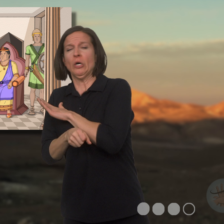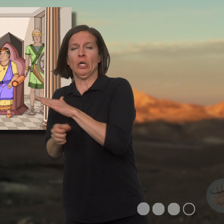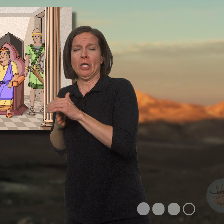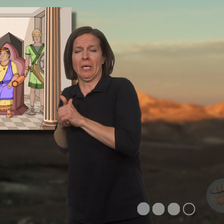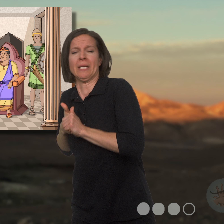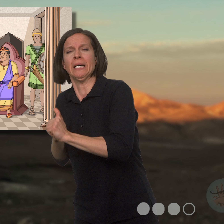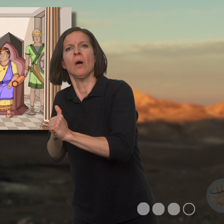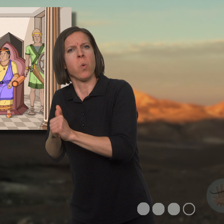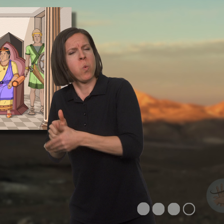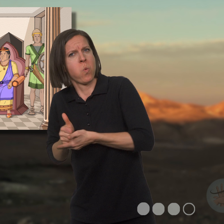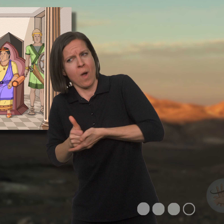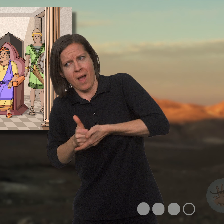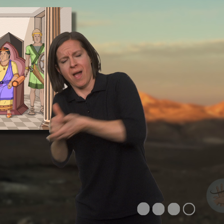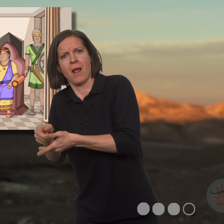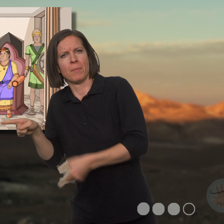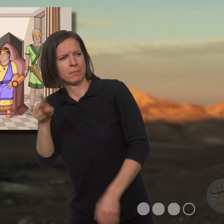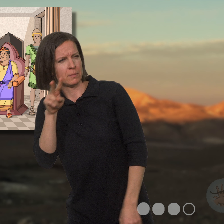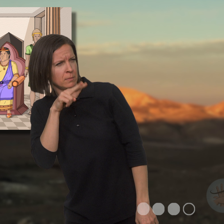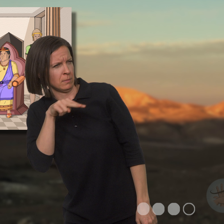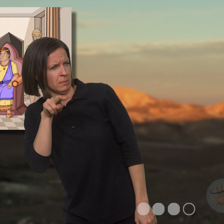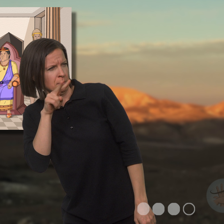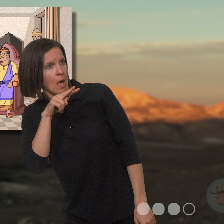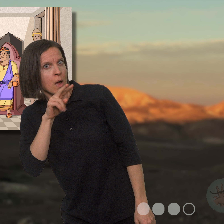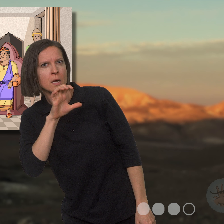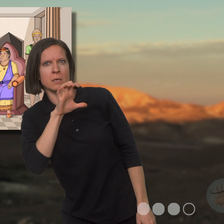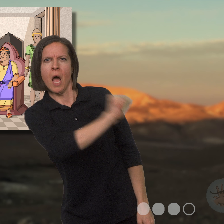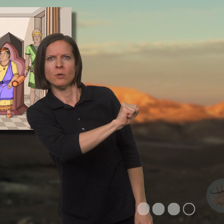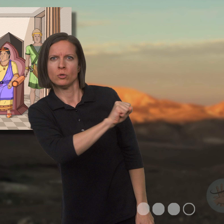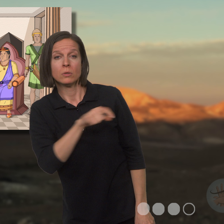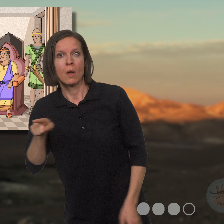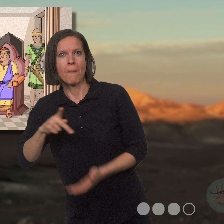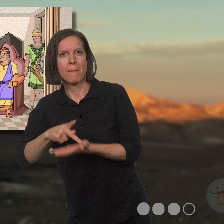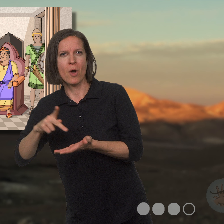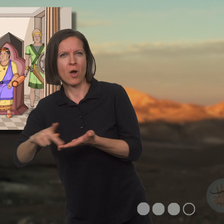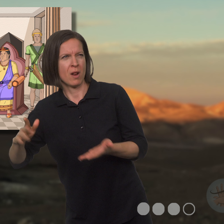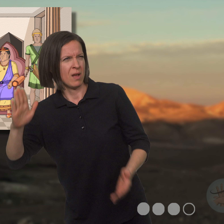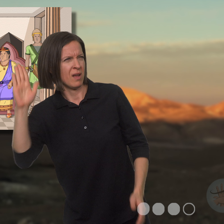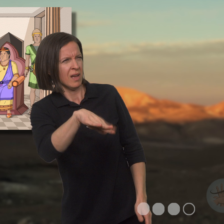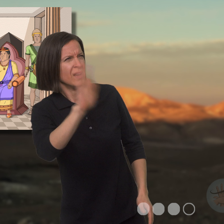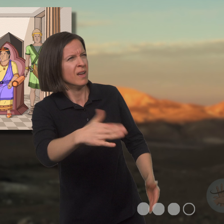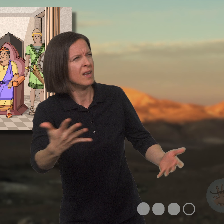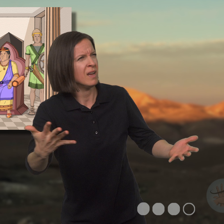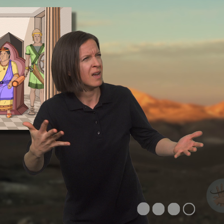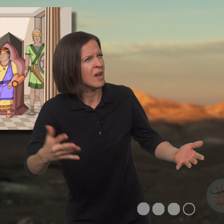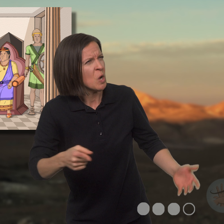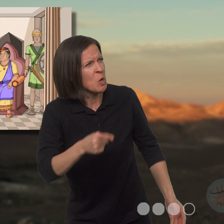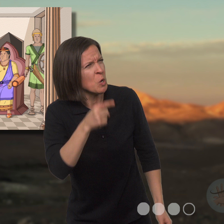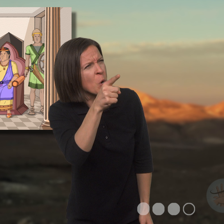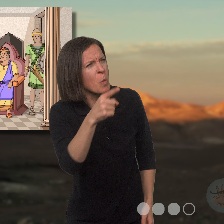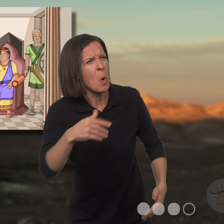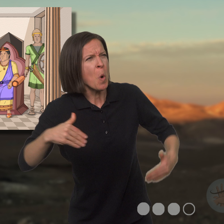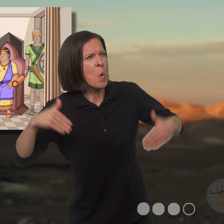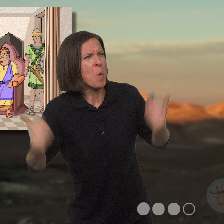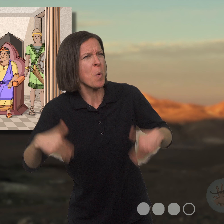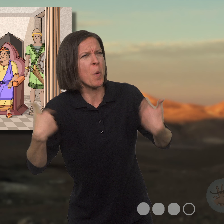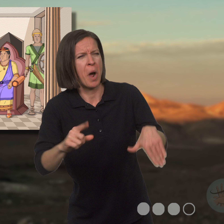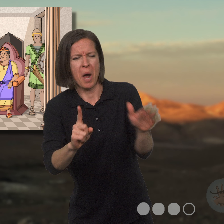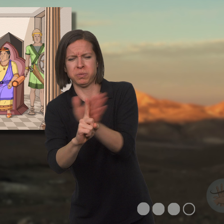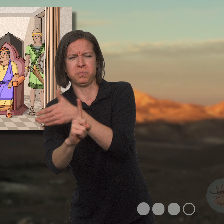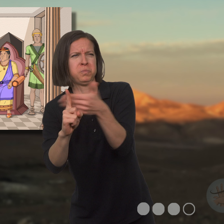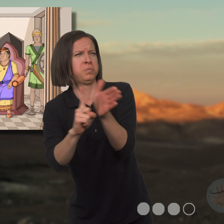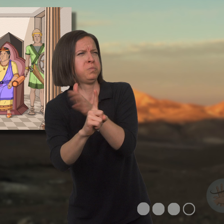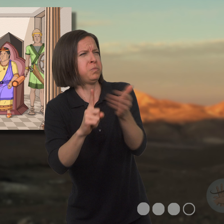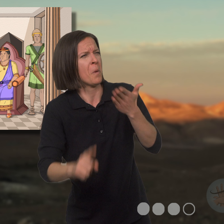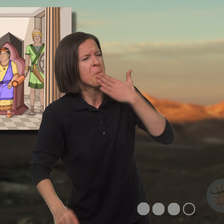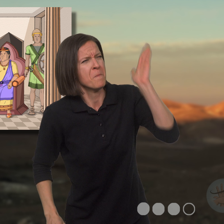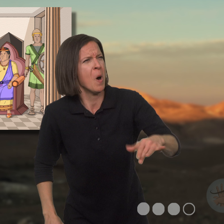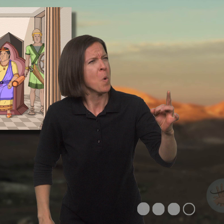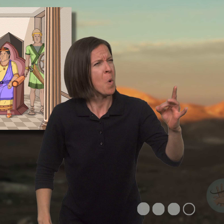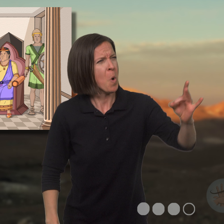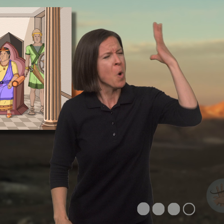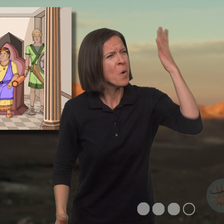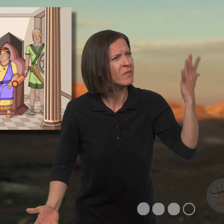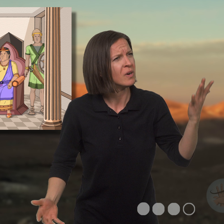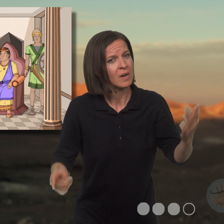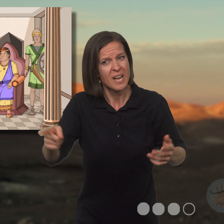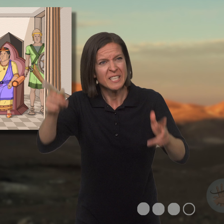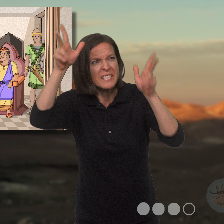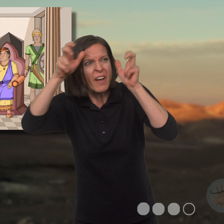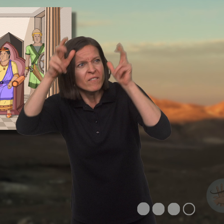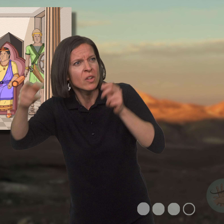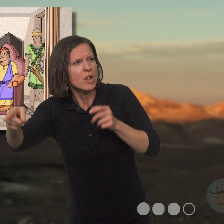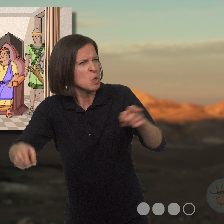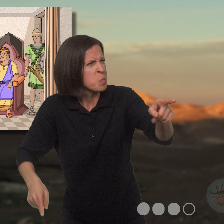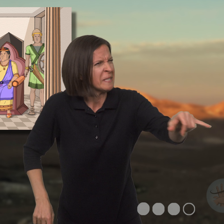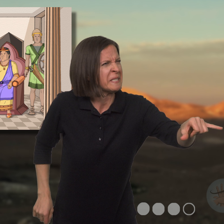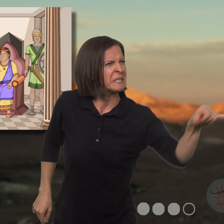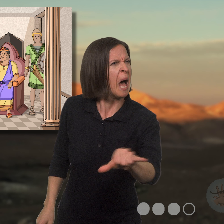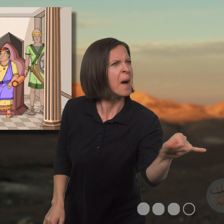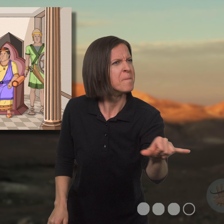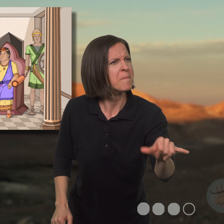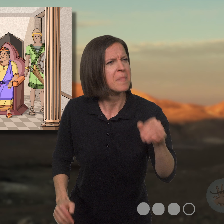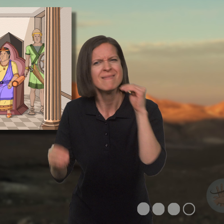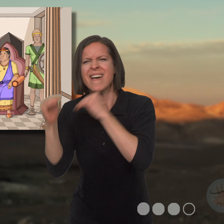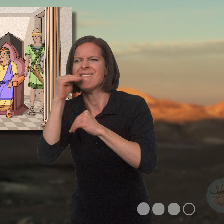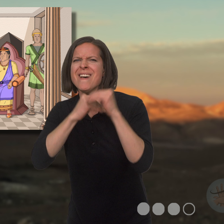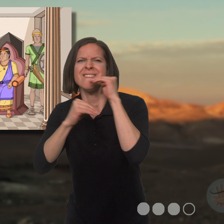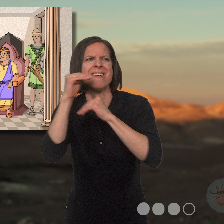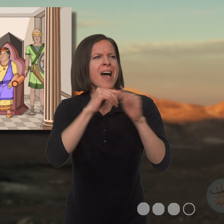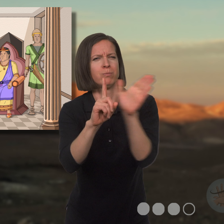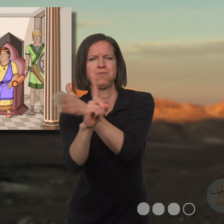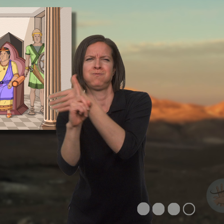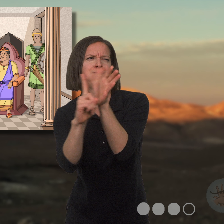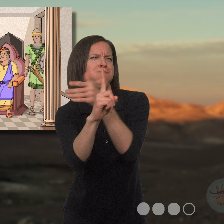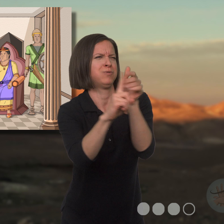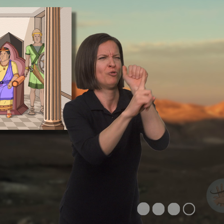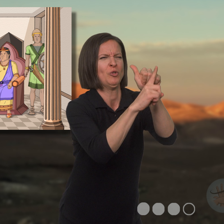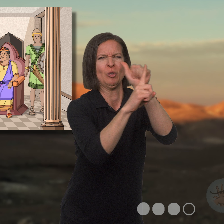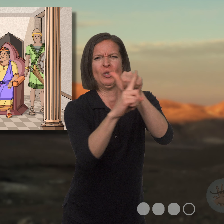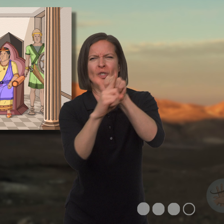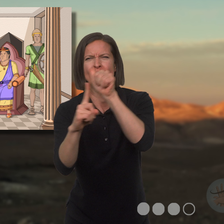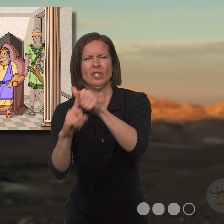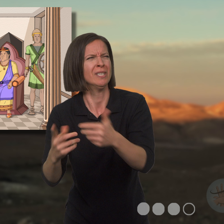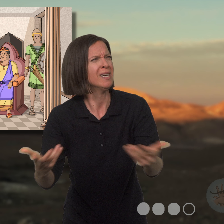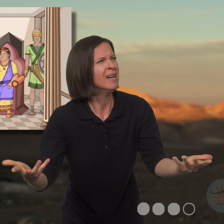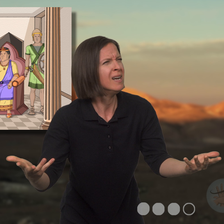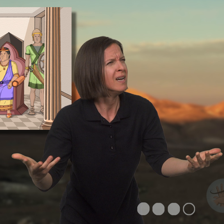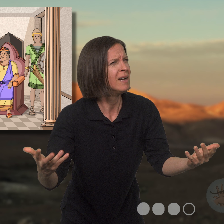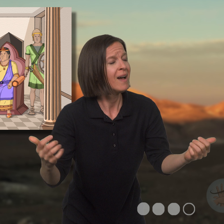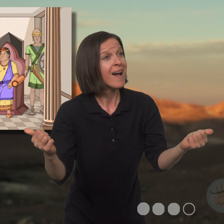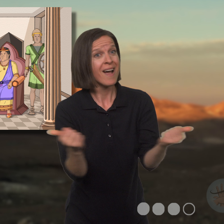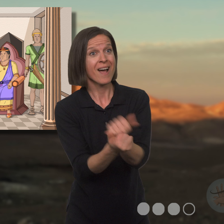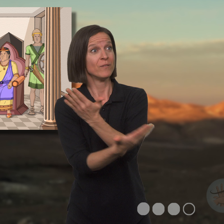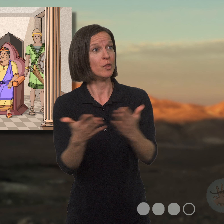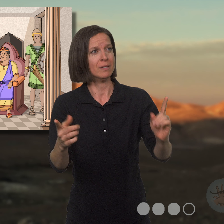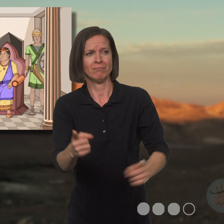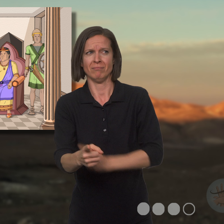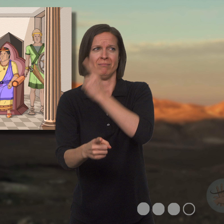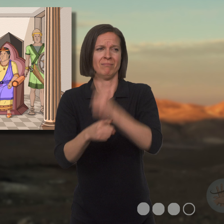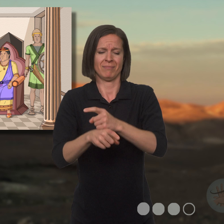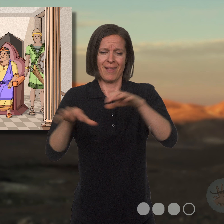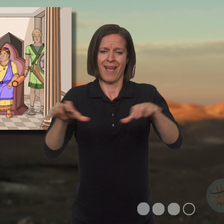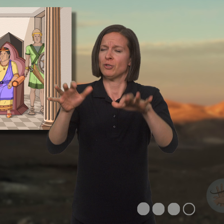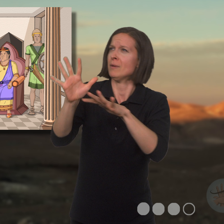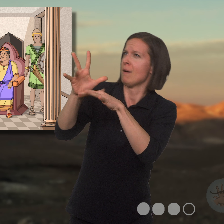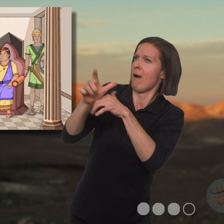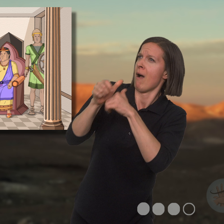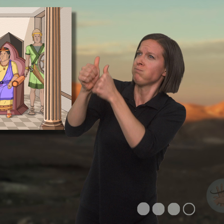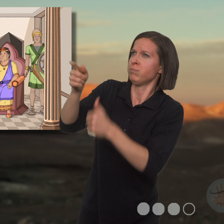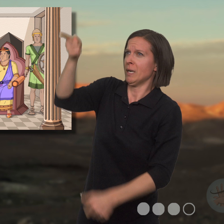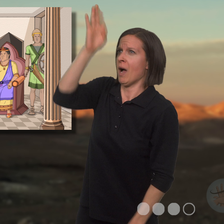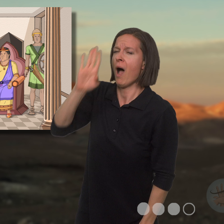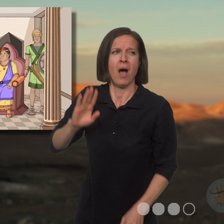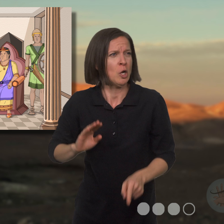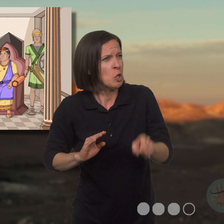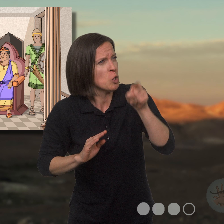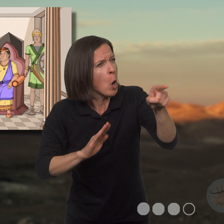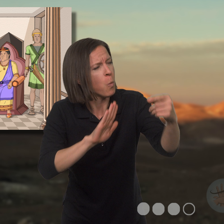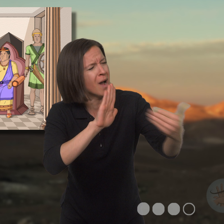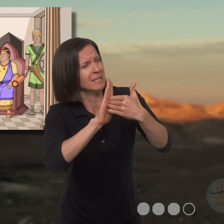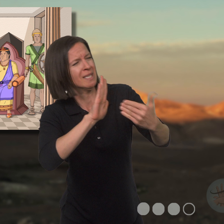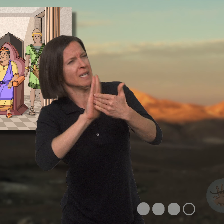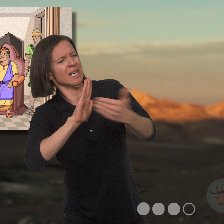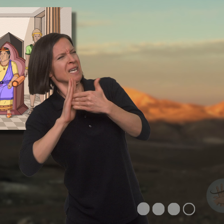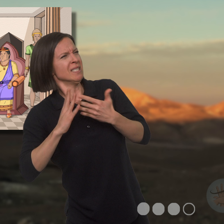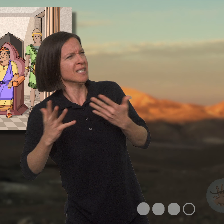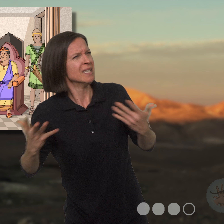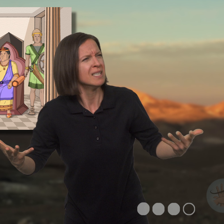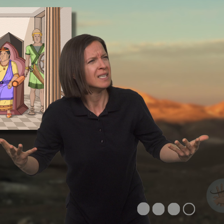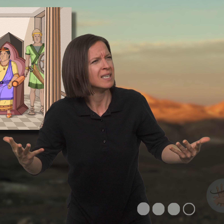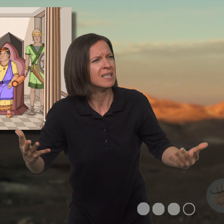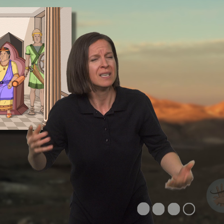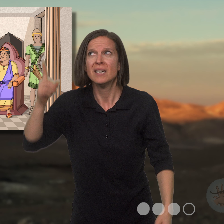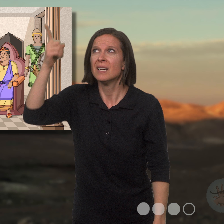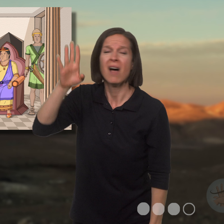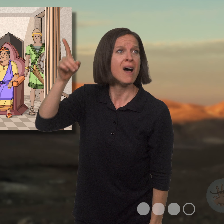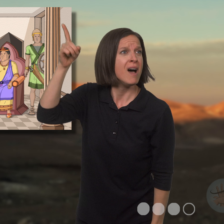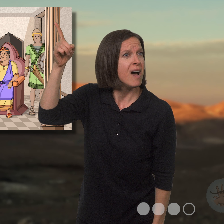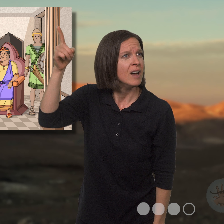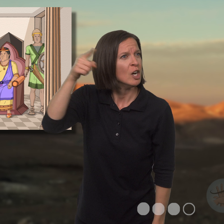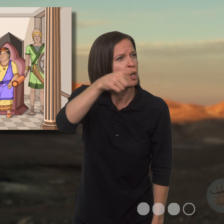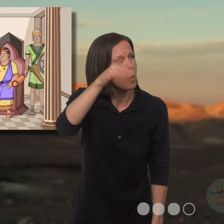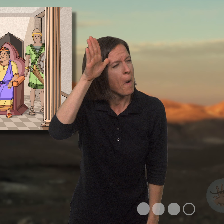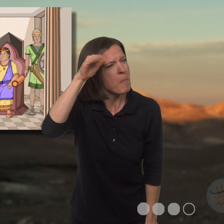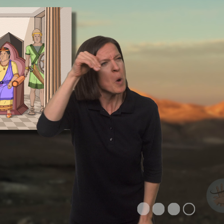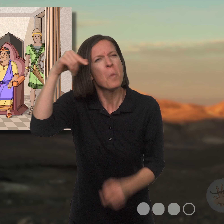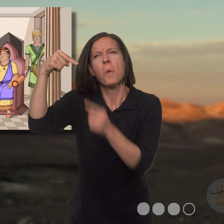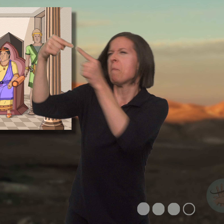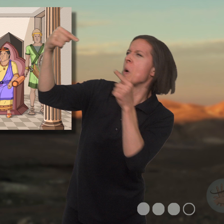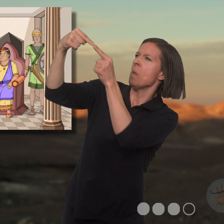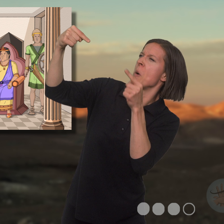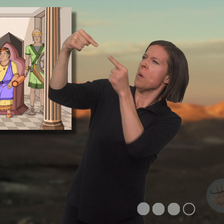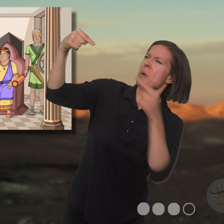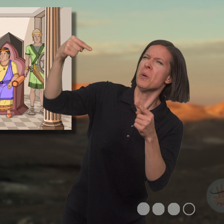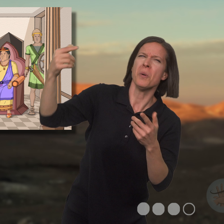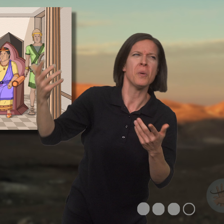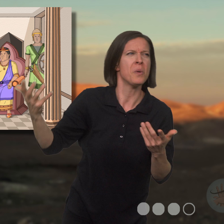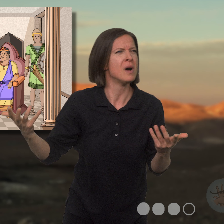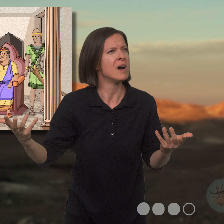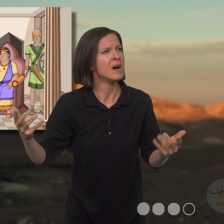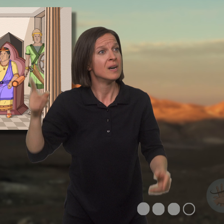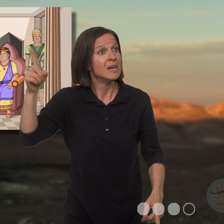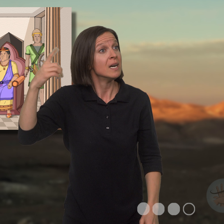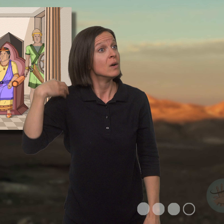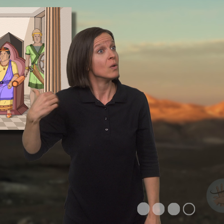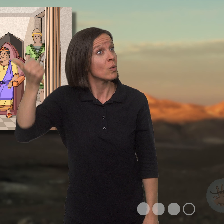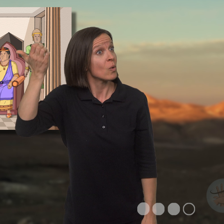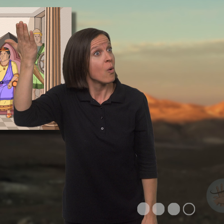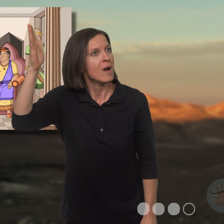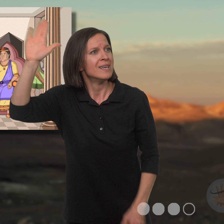Will you never stop perverting the straight ways of the Lord?